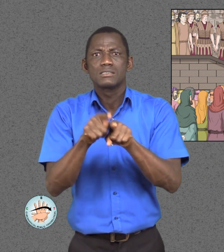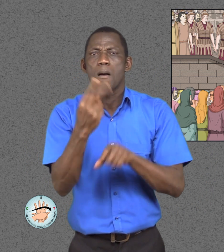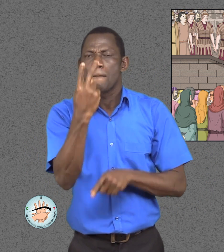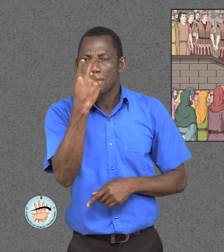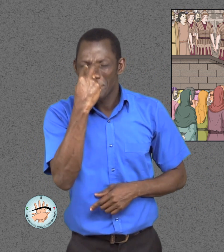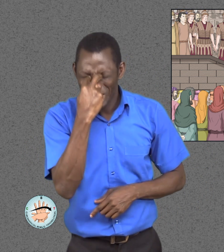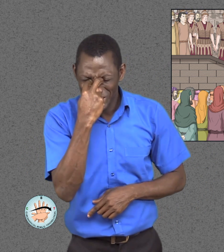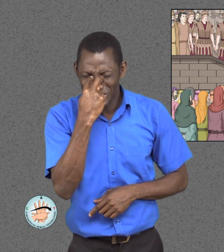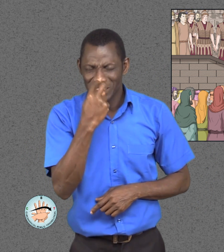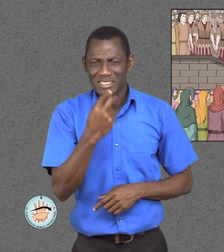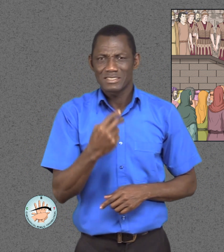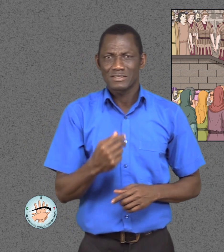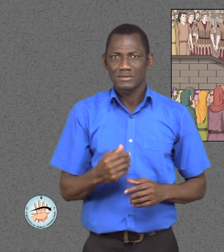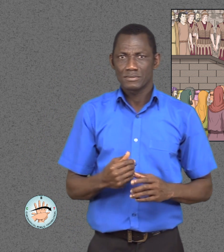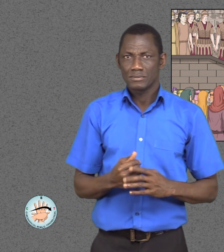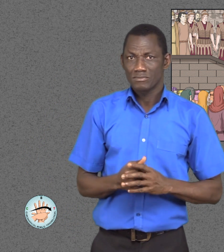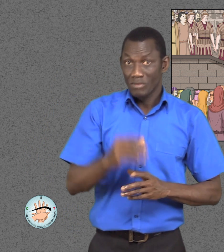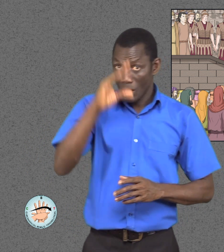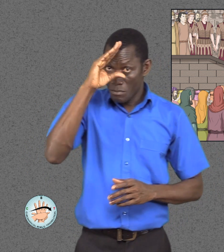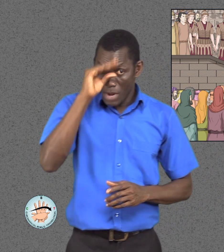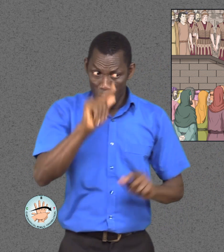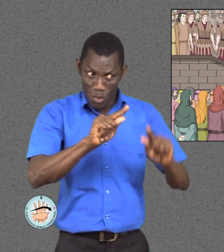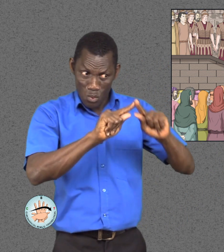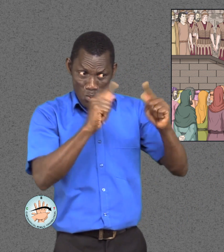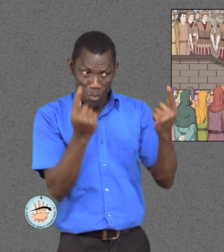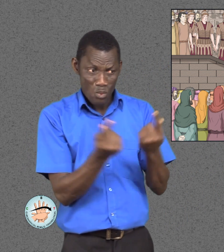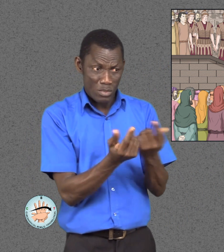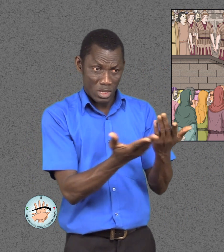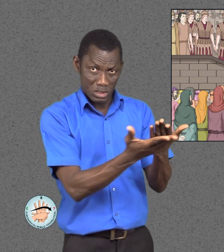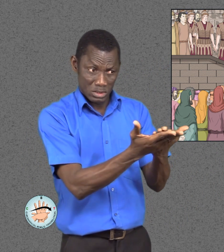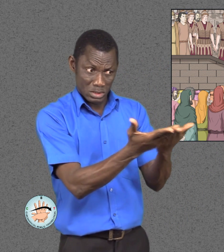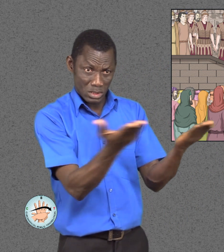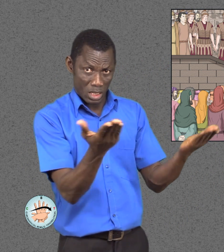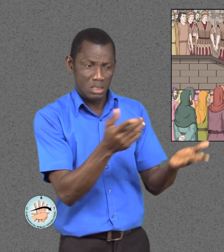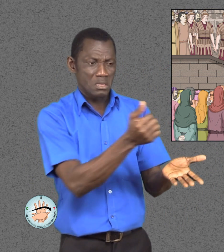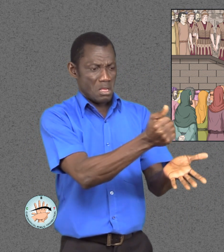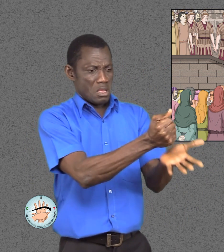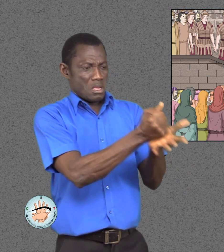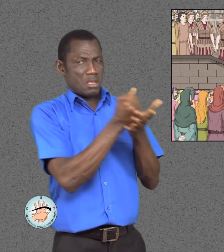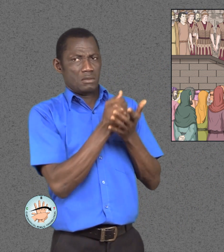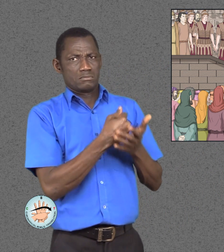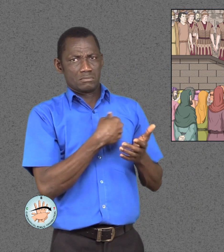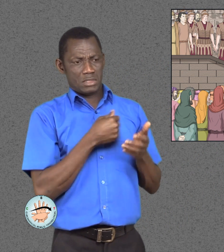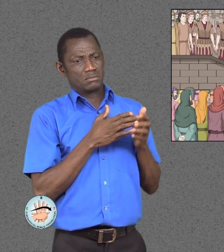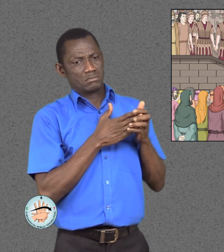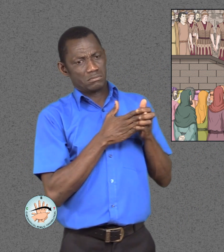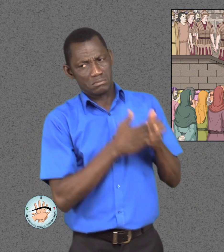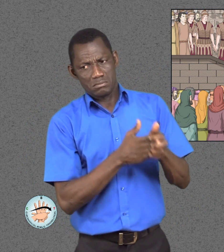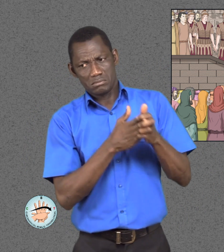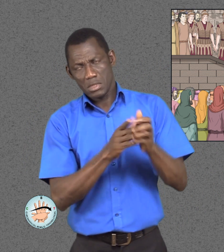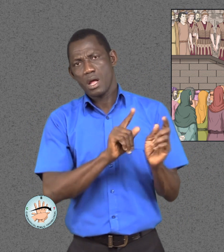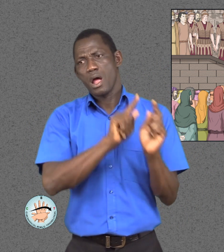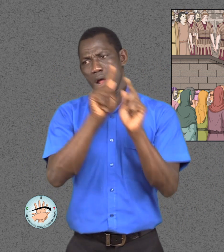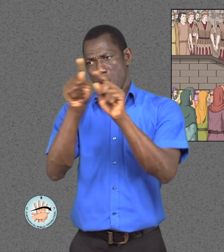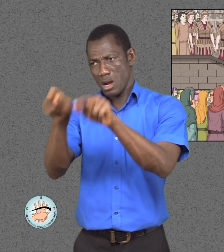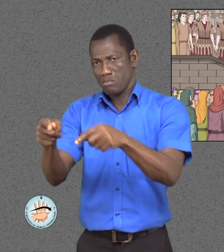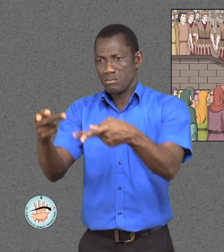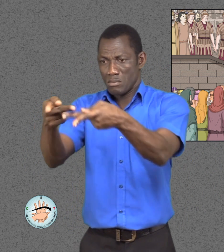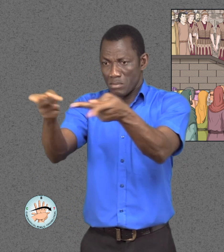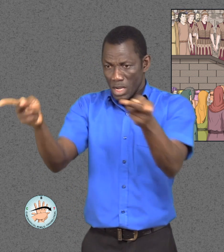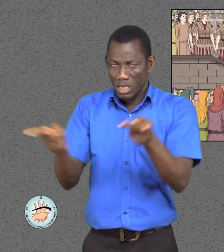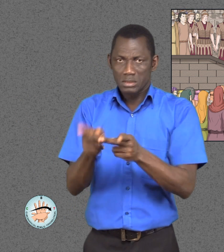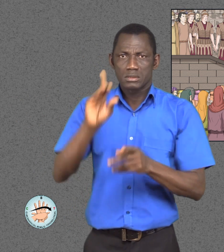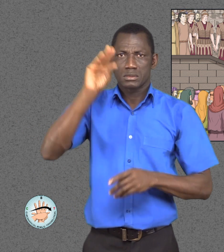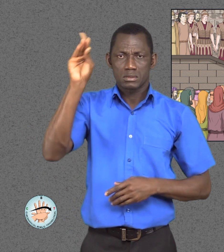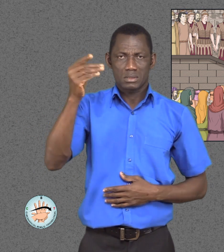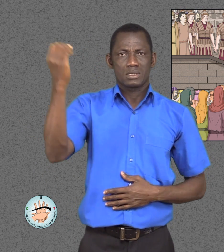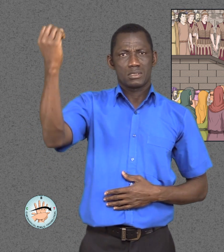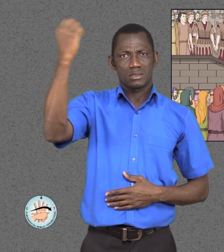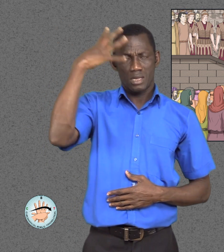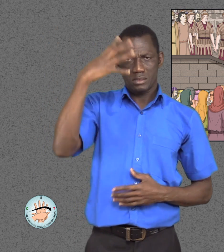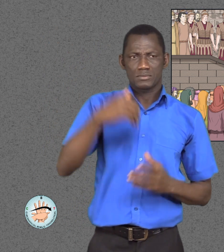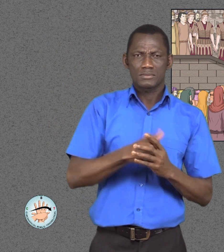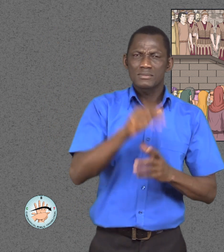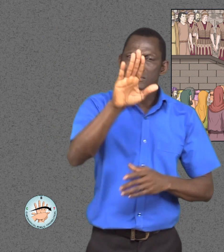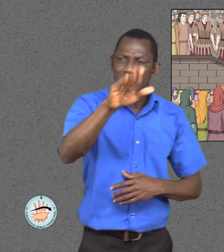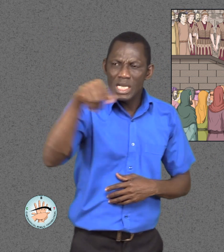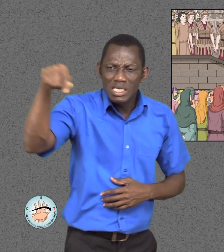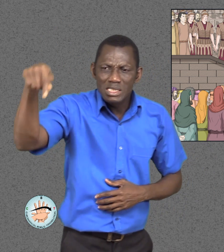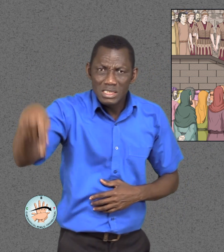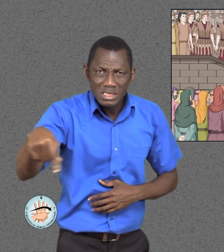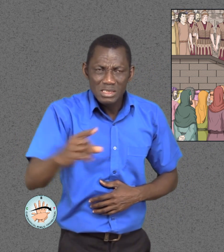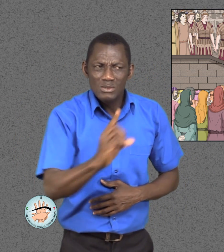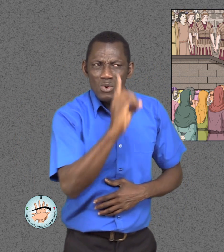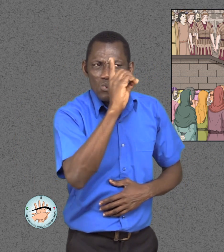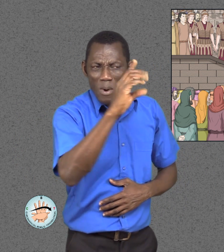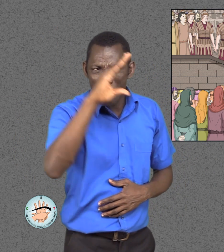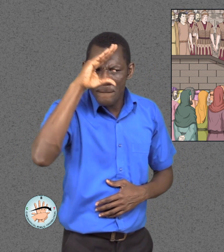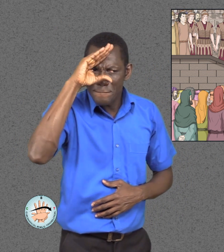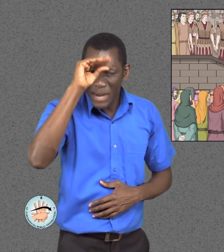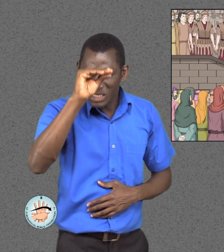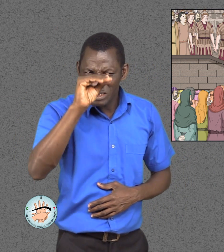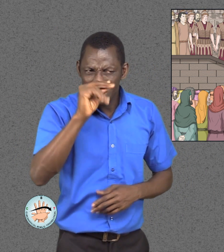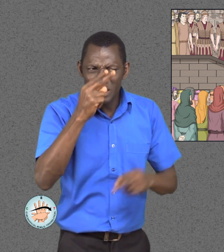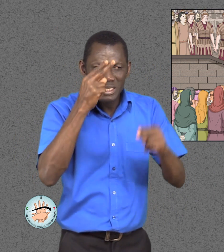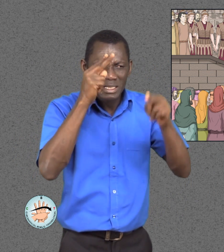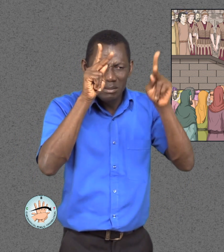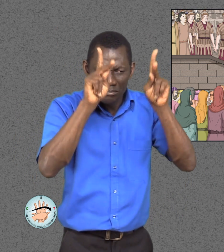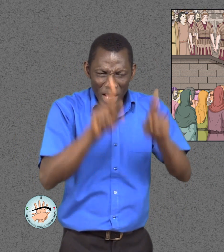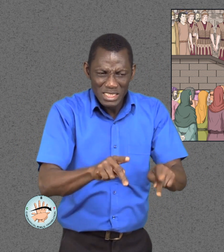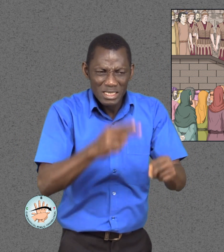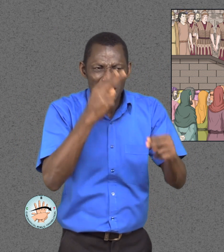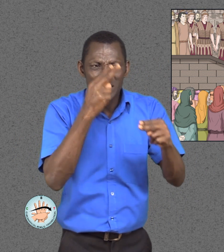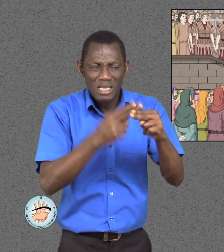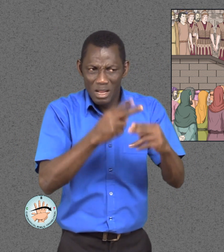Because the brilliance of the light had blinded me, my companions led me by the hand into Damascus.